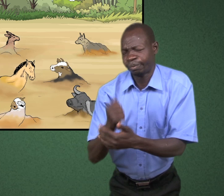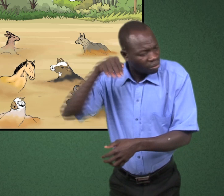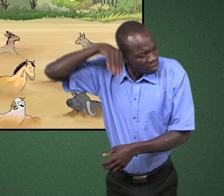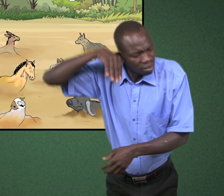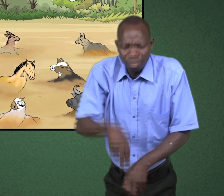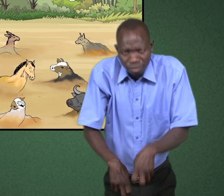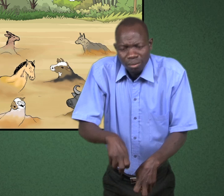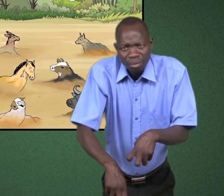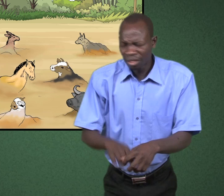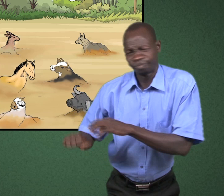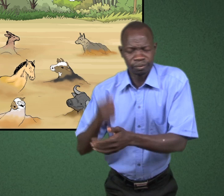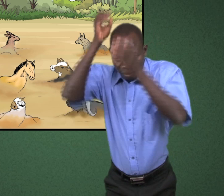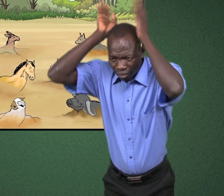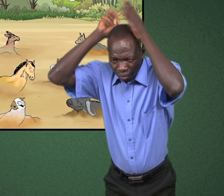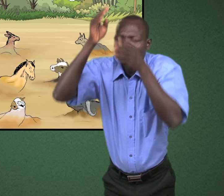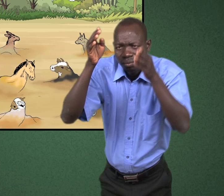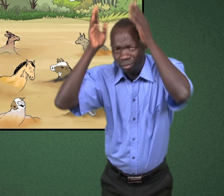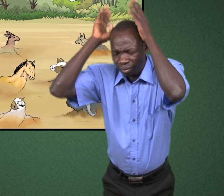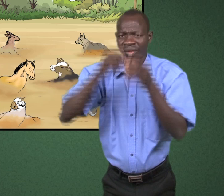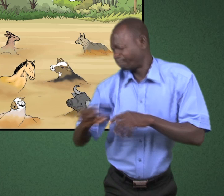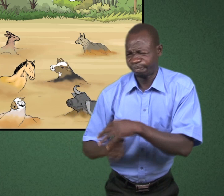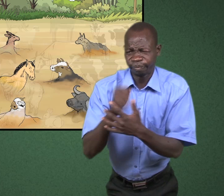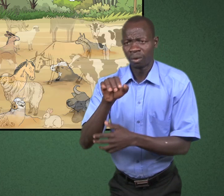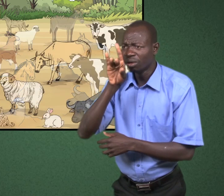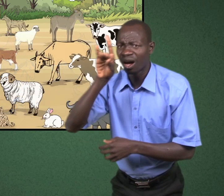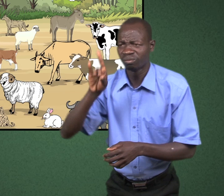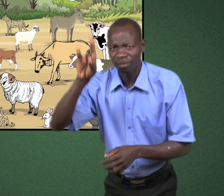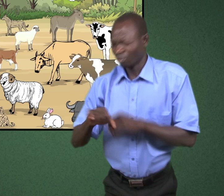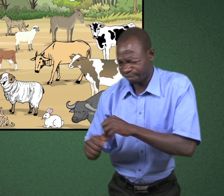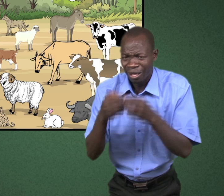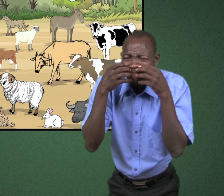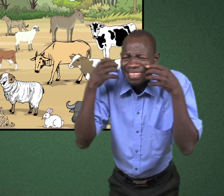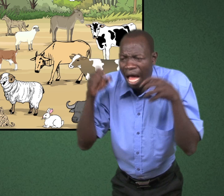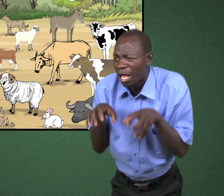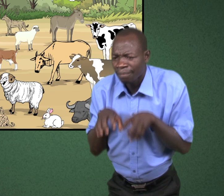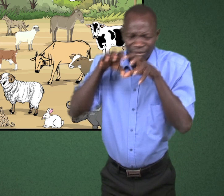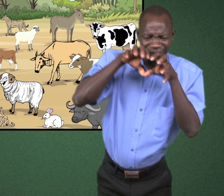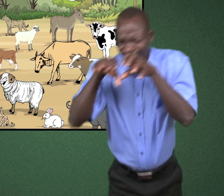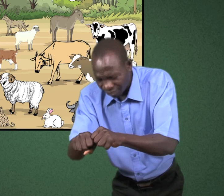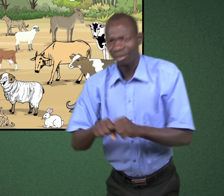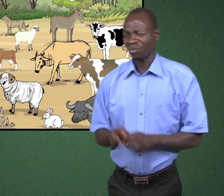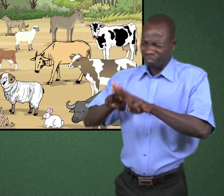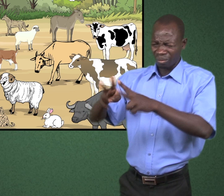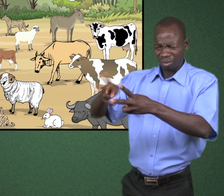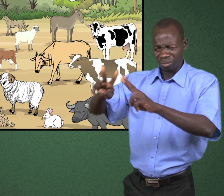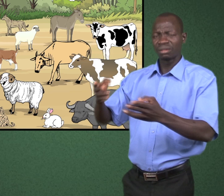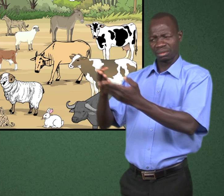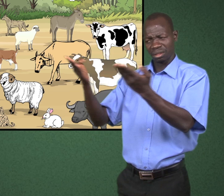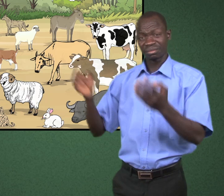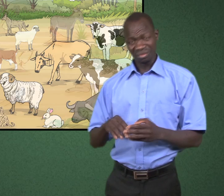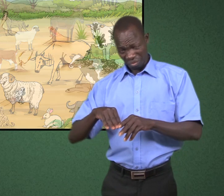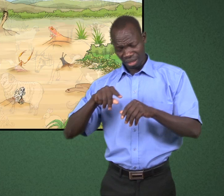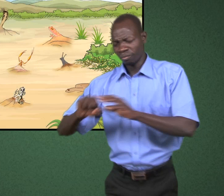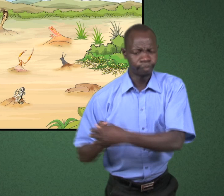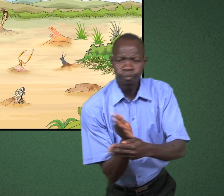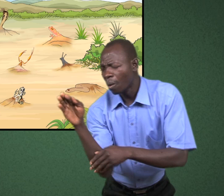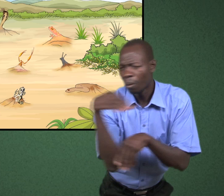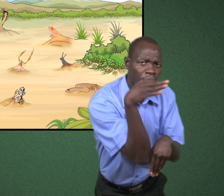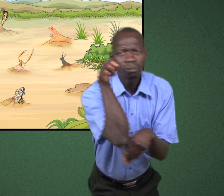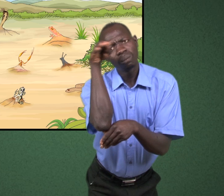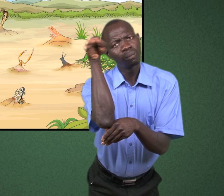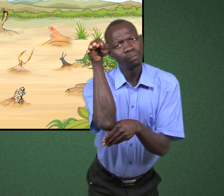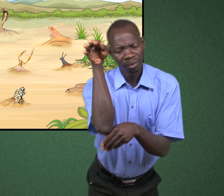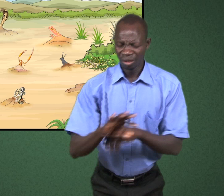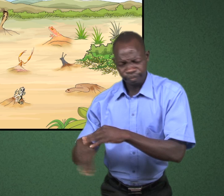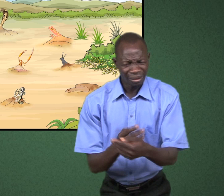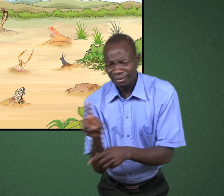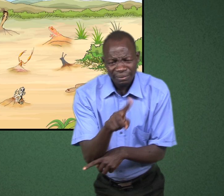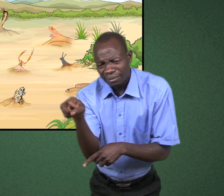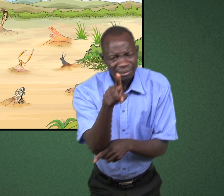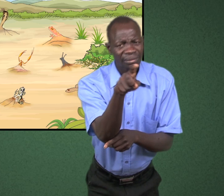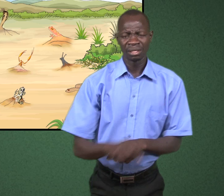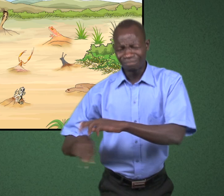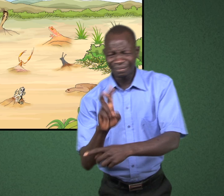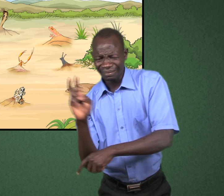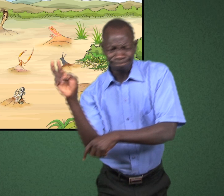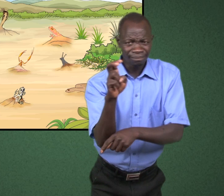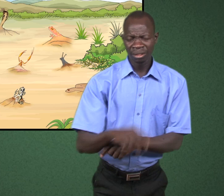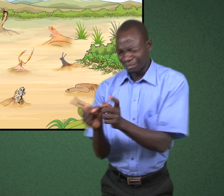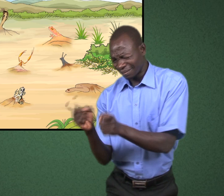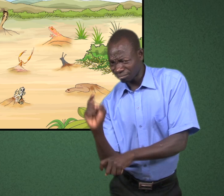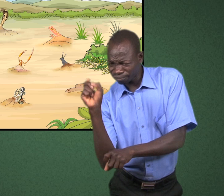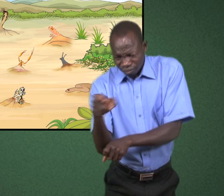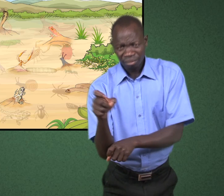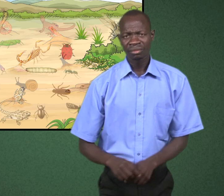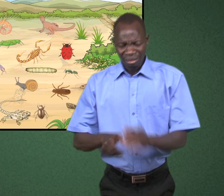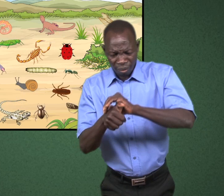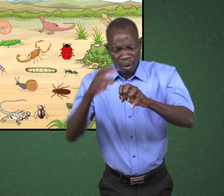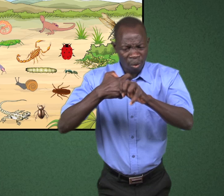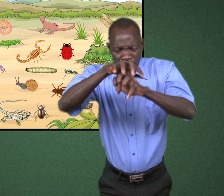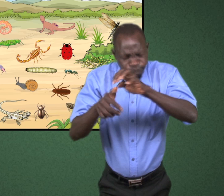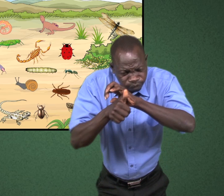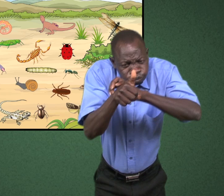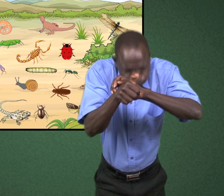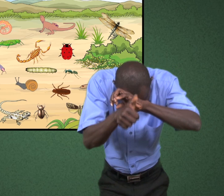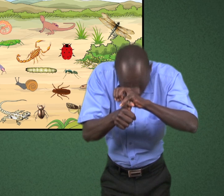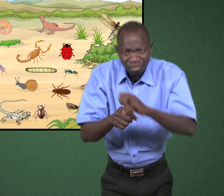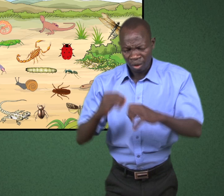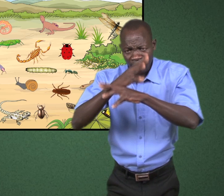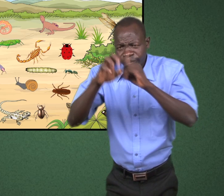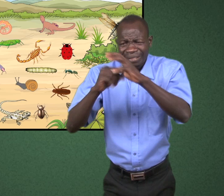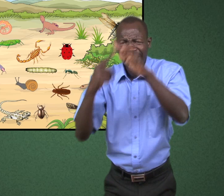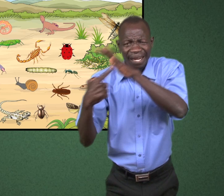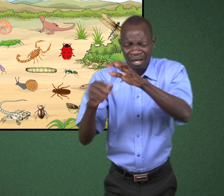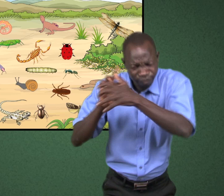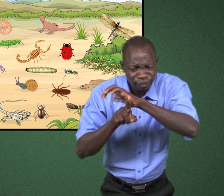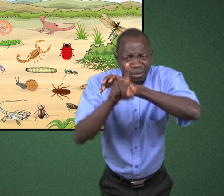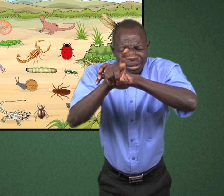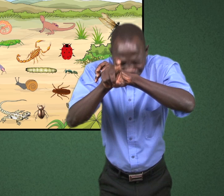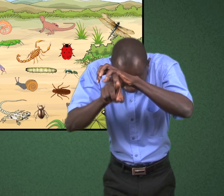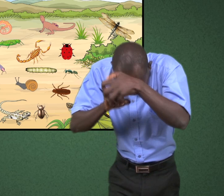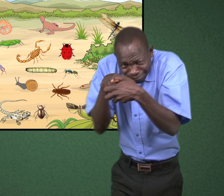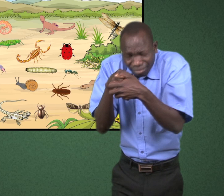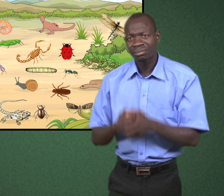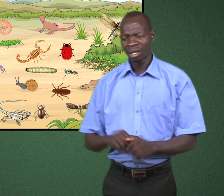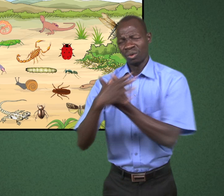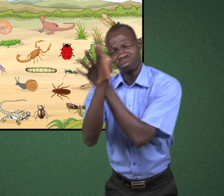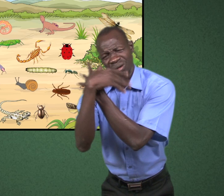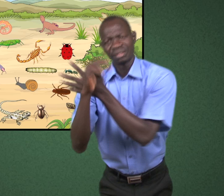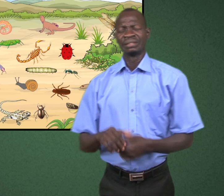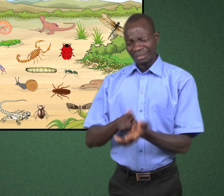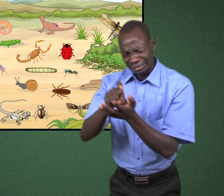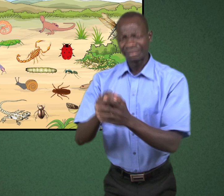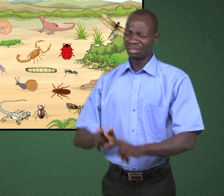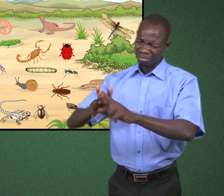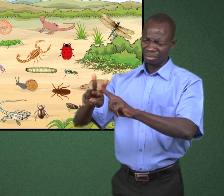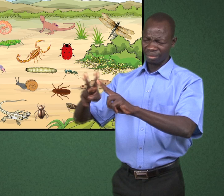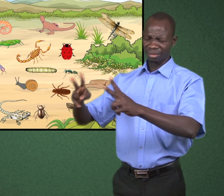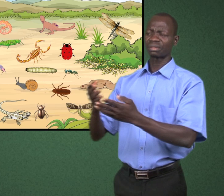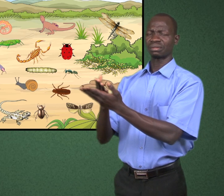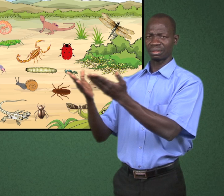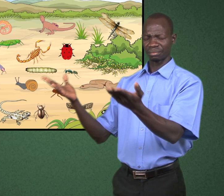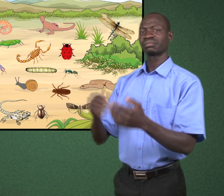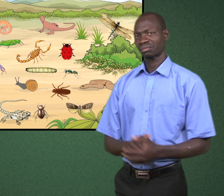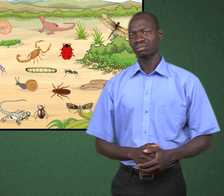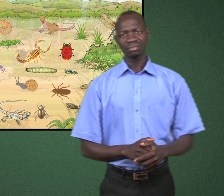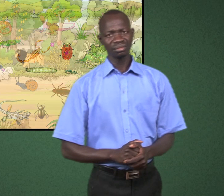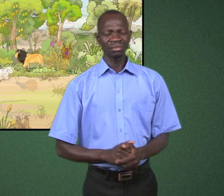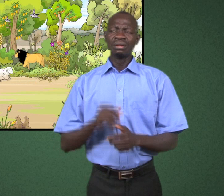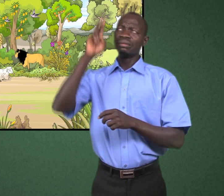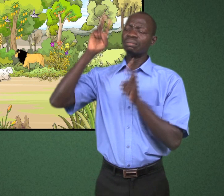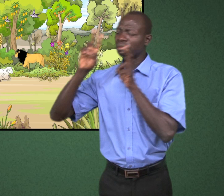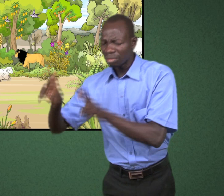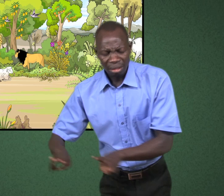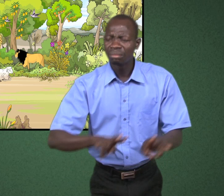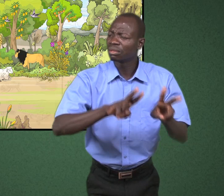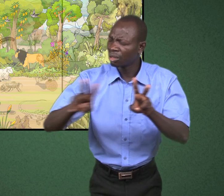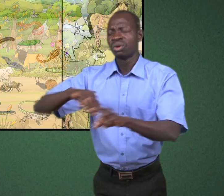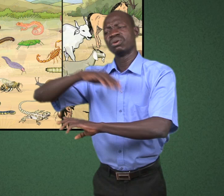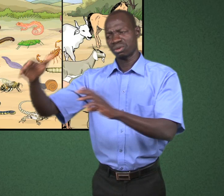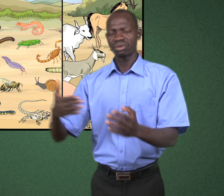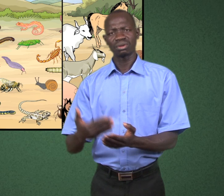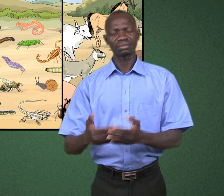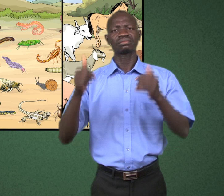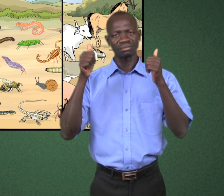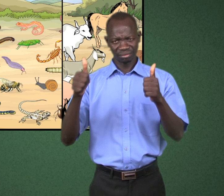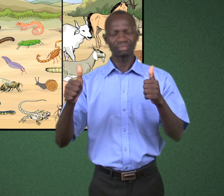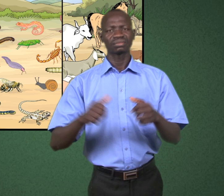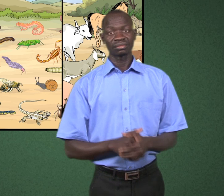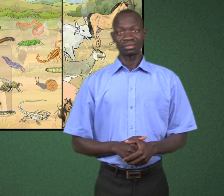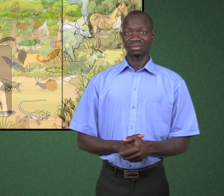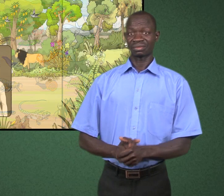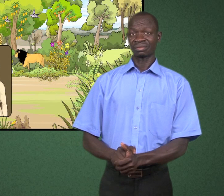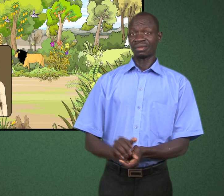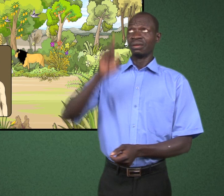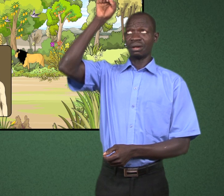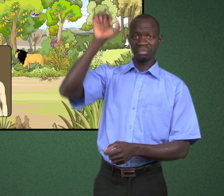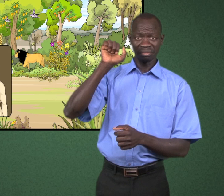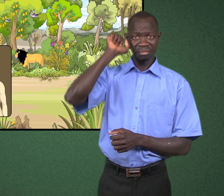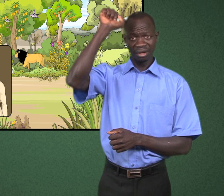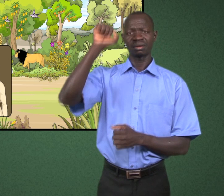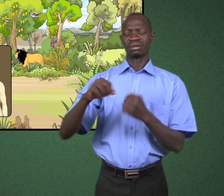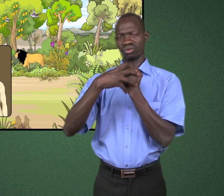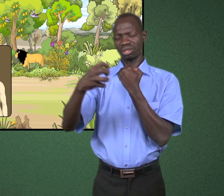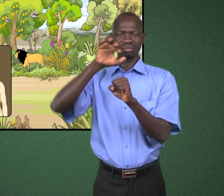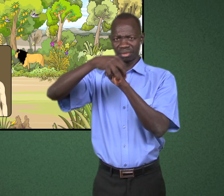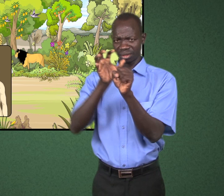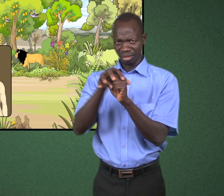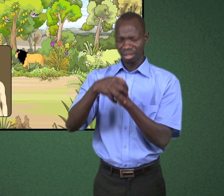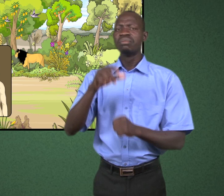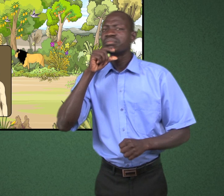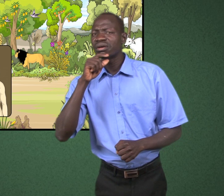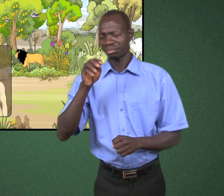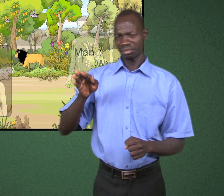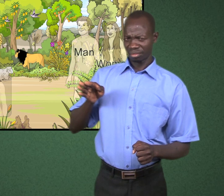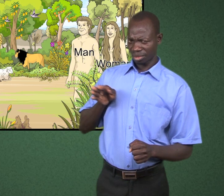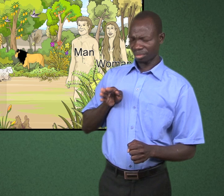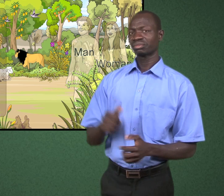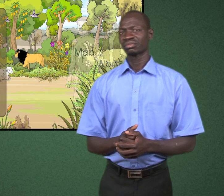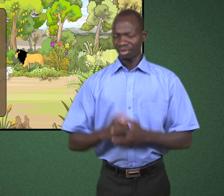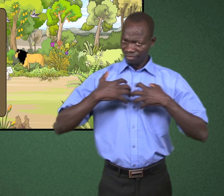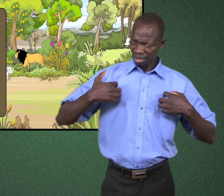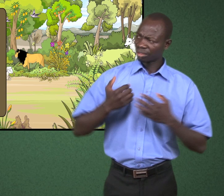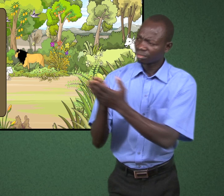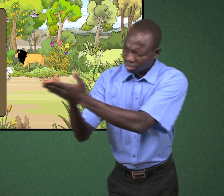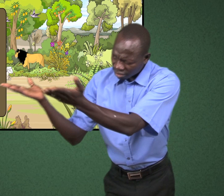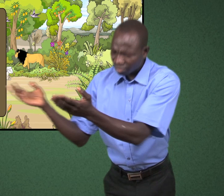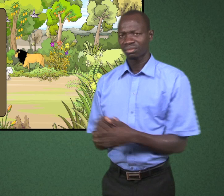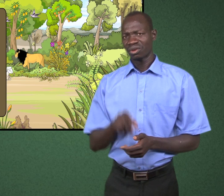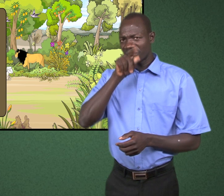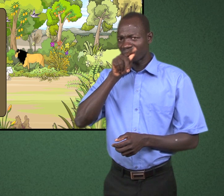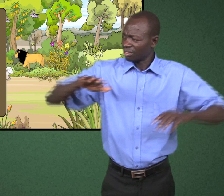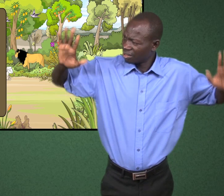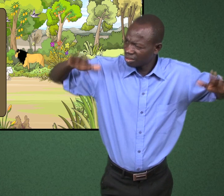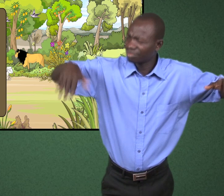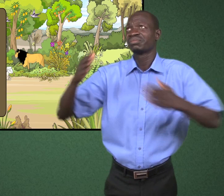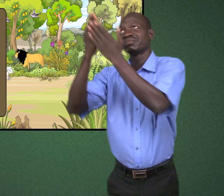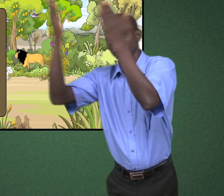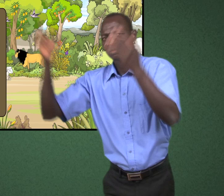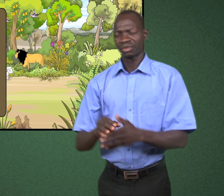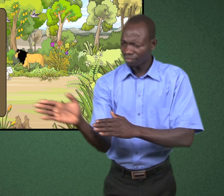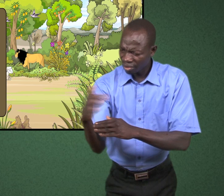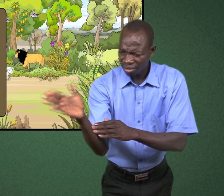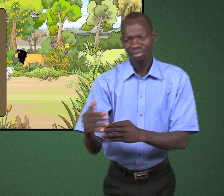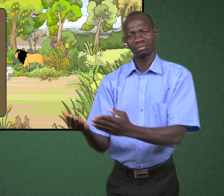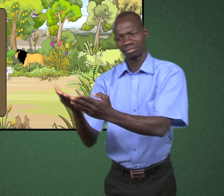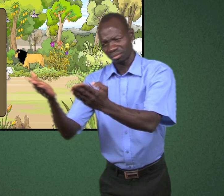Then God said, “Let Us make man in Our image, after Our likeness, to rule over the fish of the sea and the birds of the air, over the livestock, and over all the earth itself and every creature that crawls upon it.”